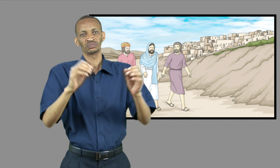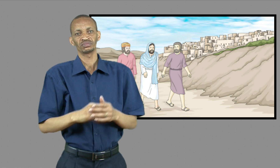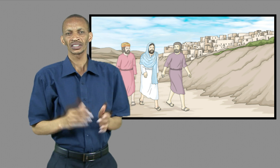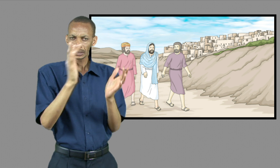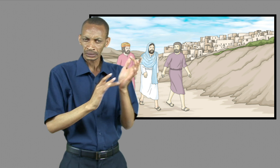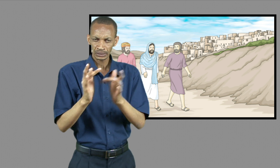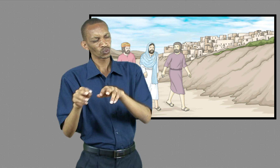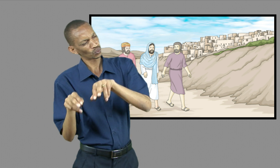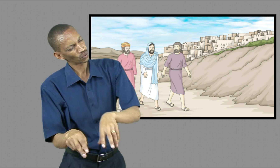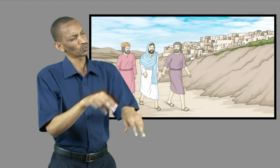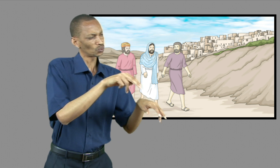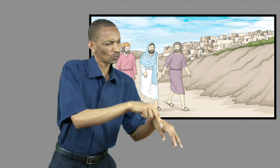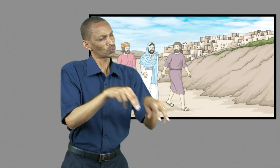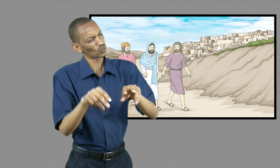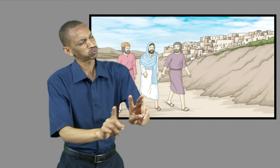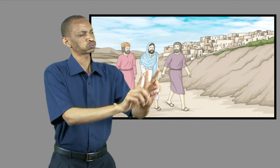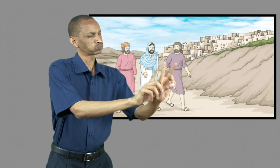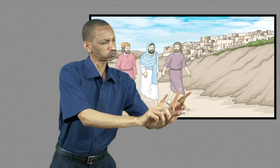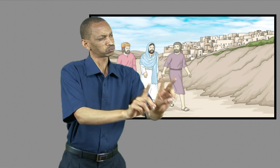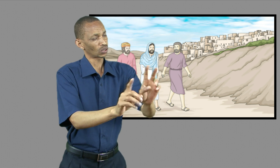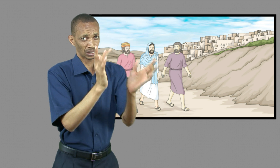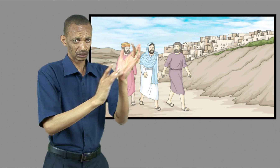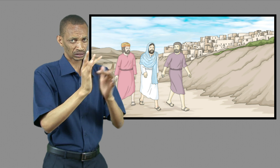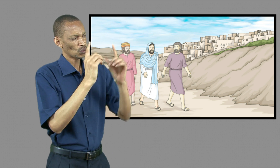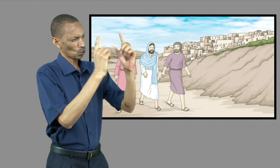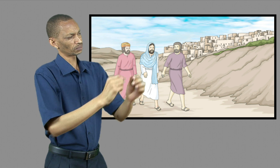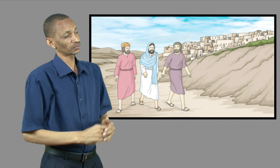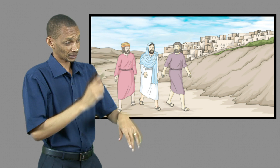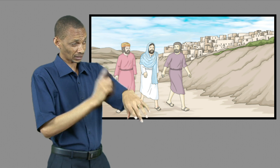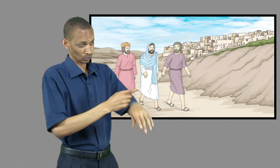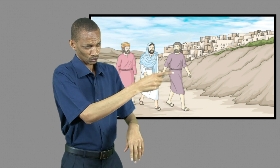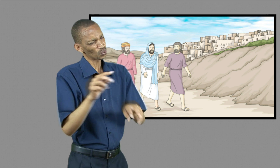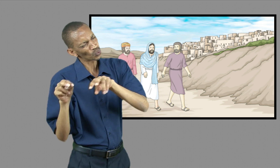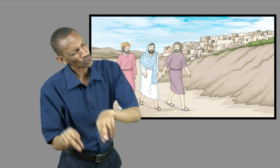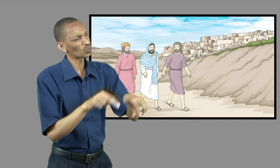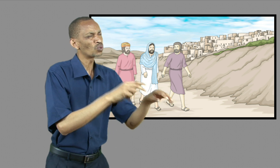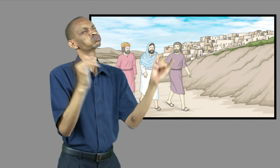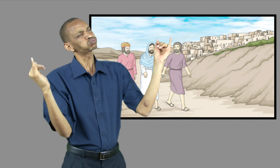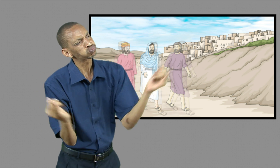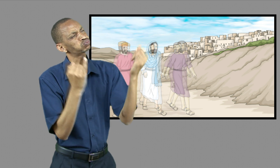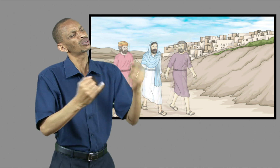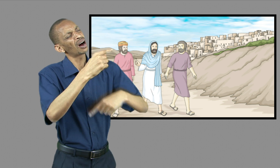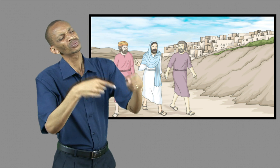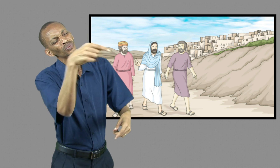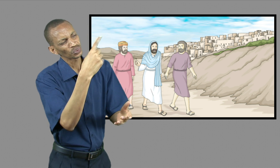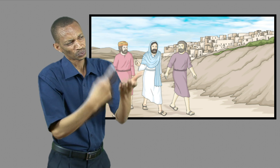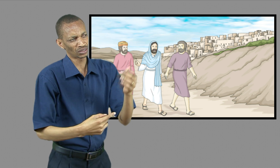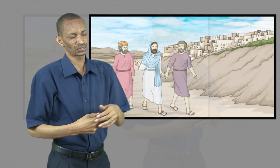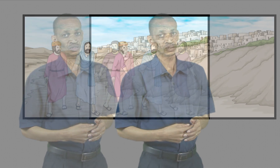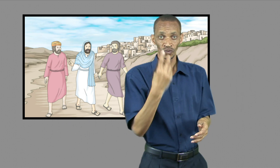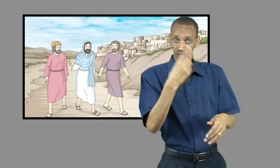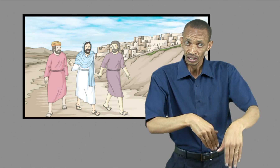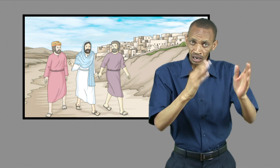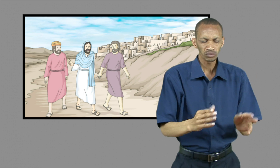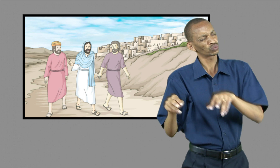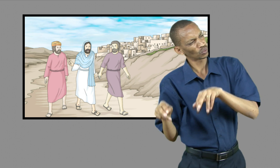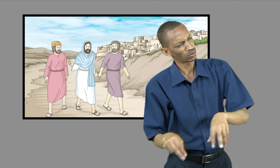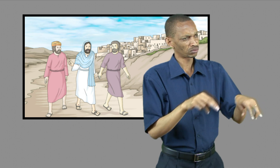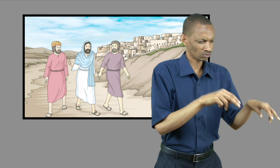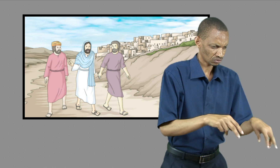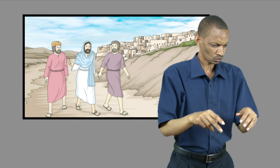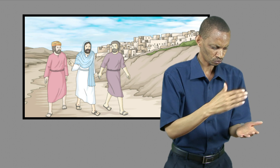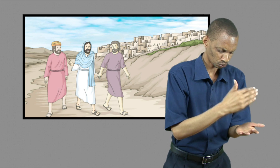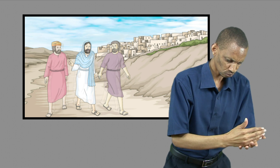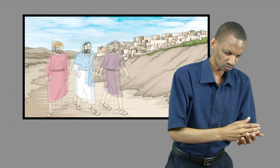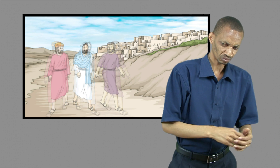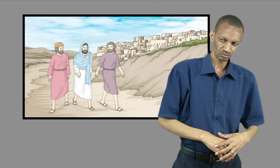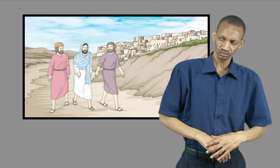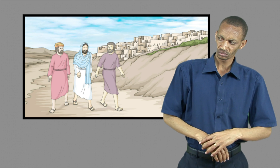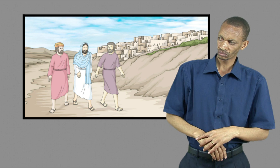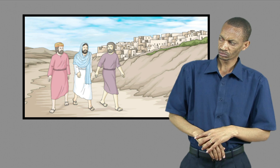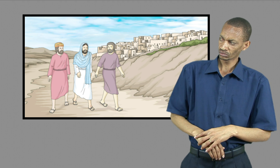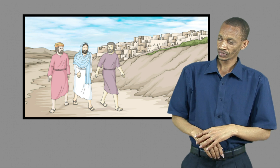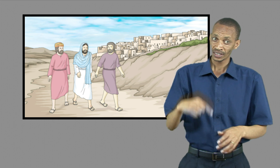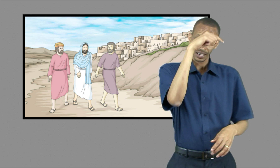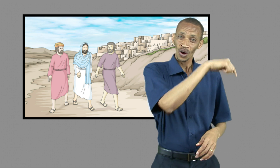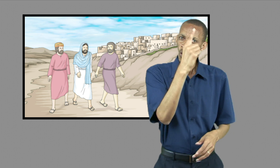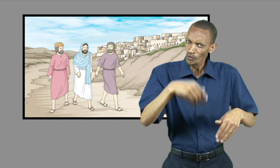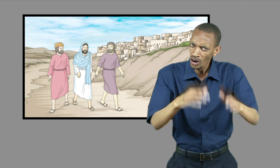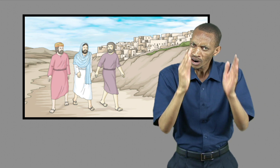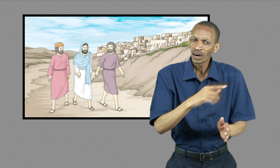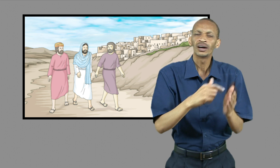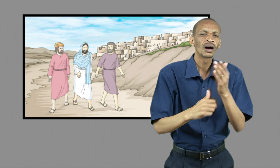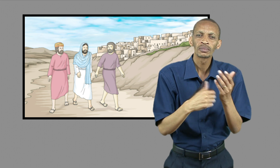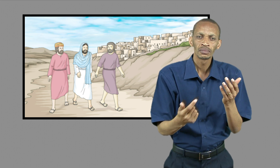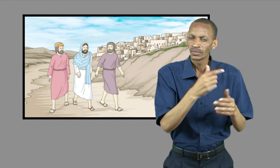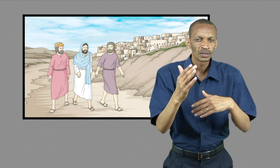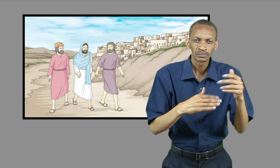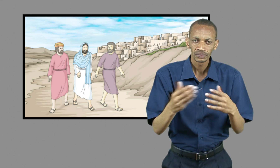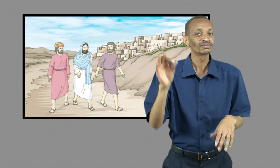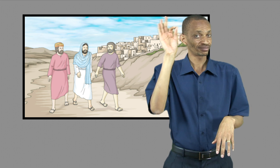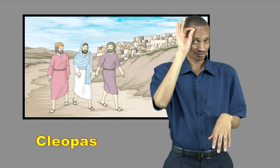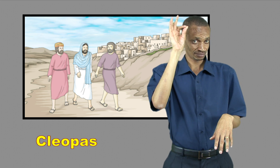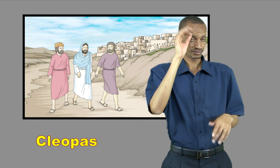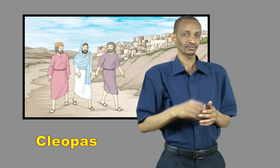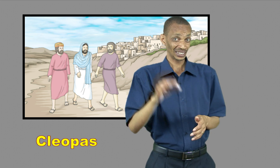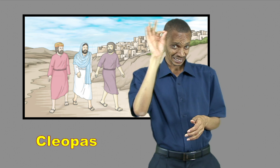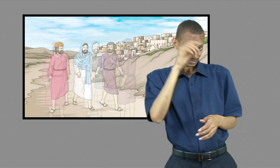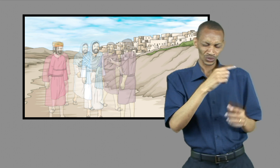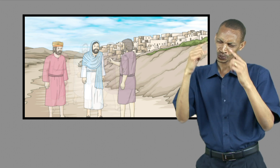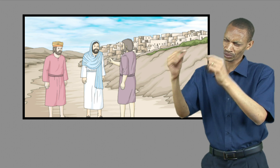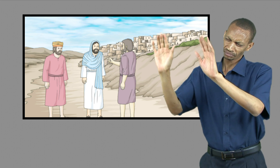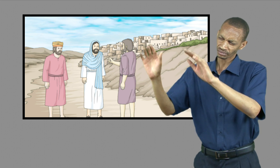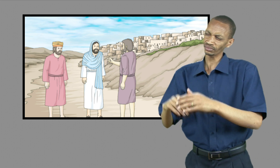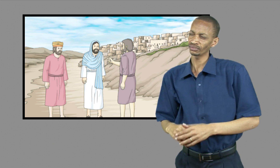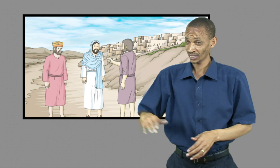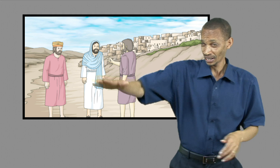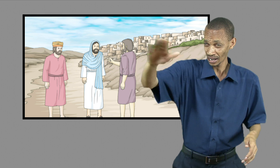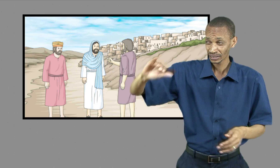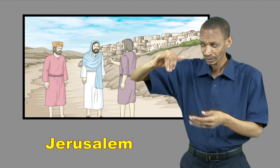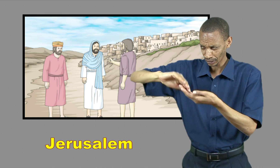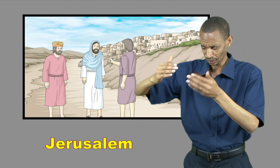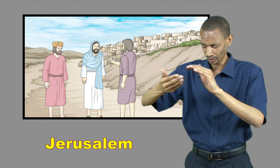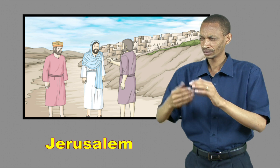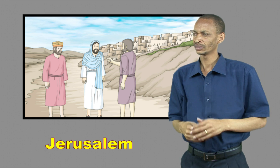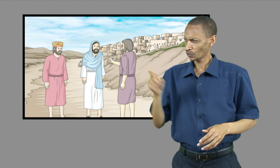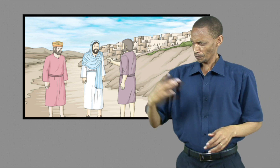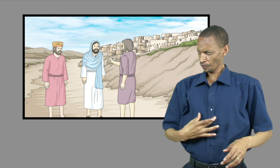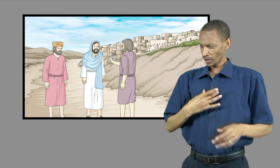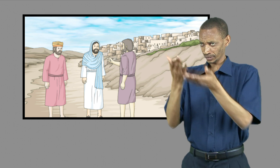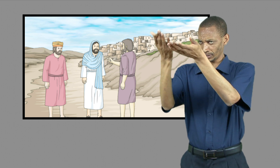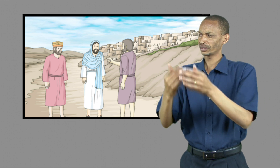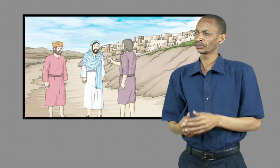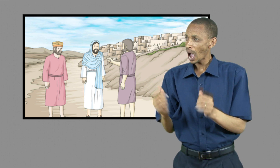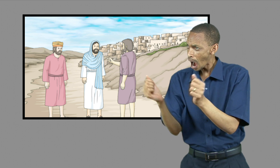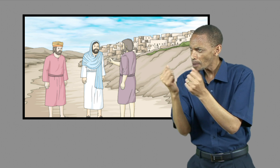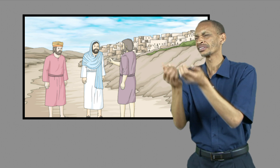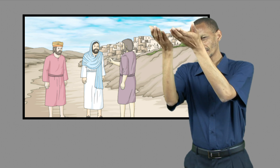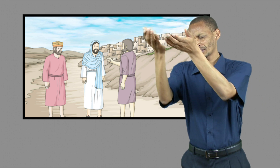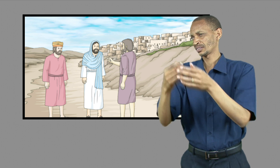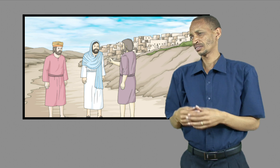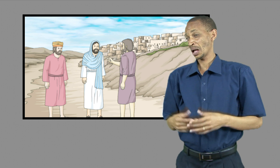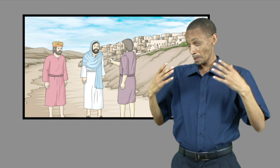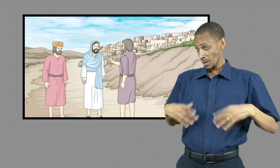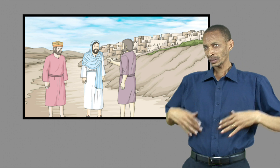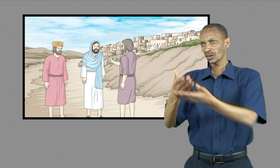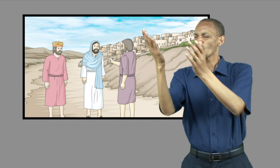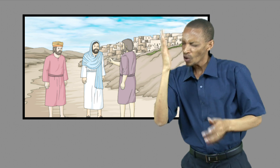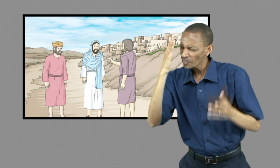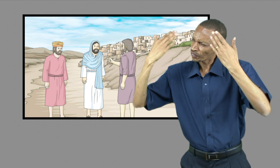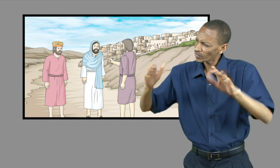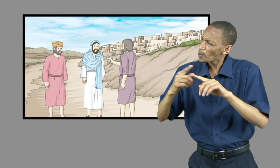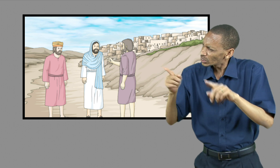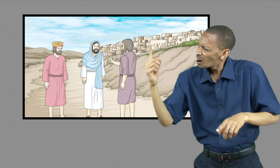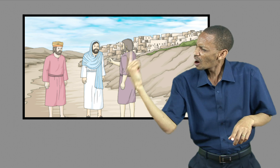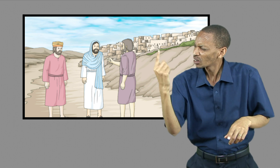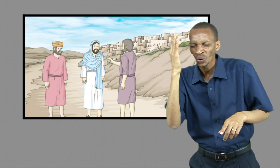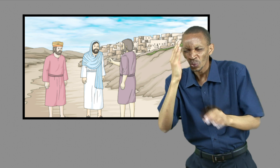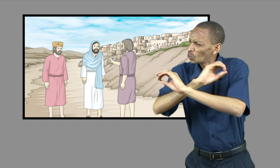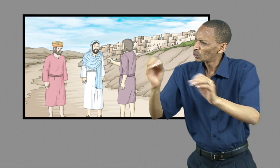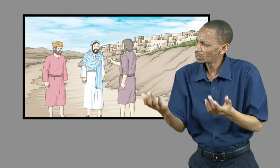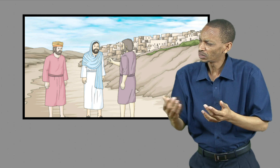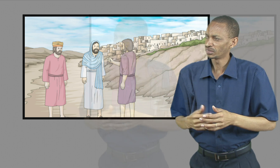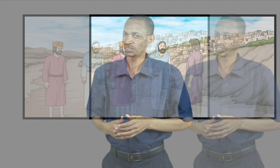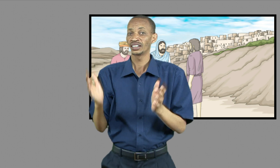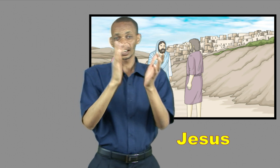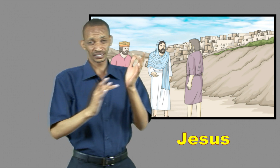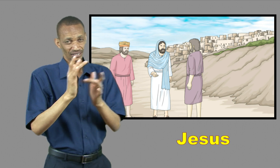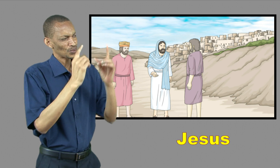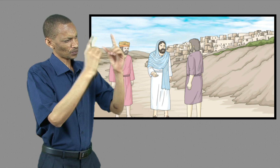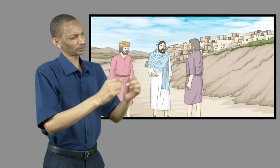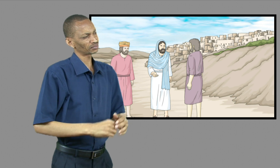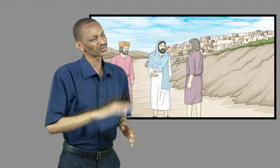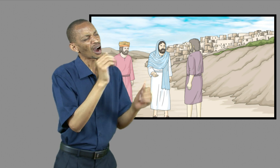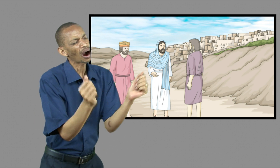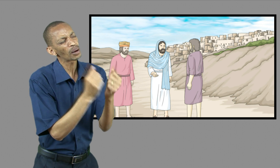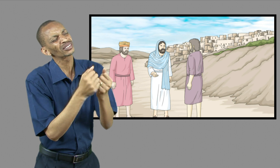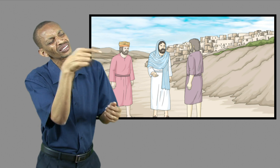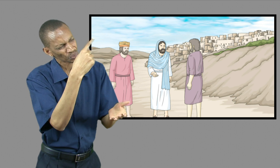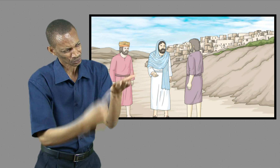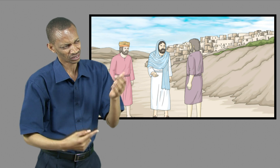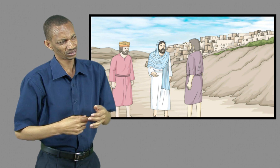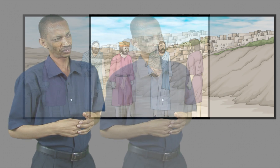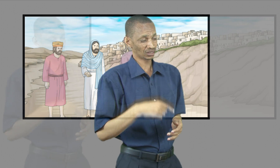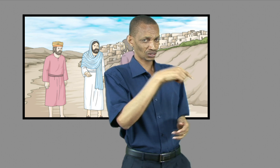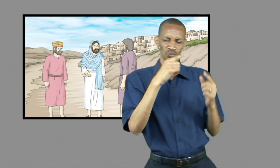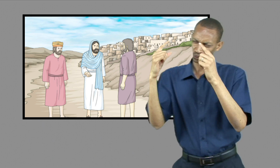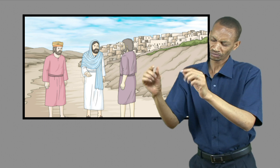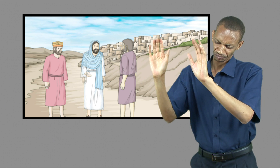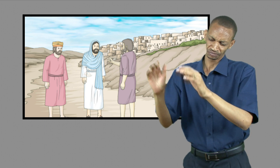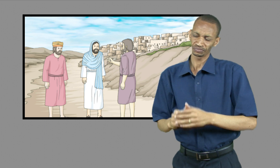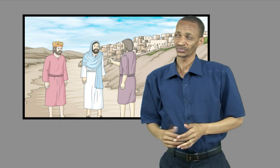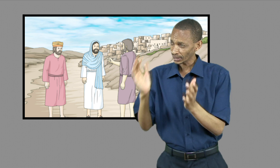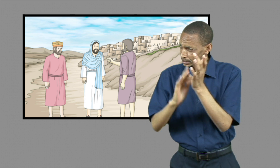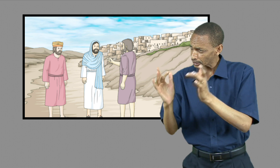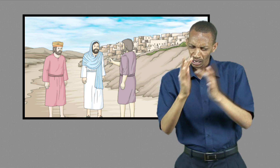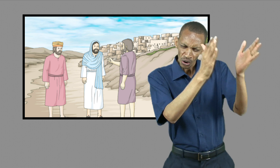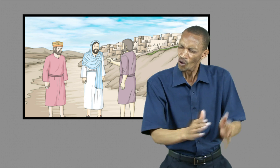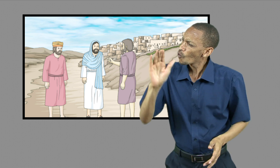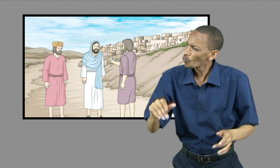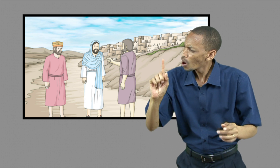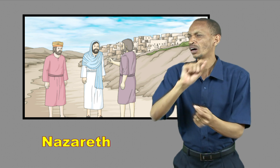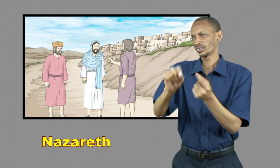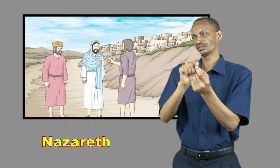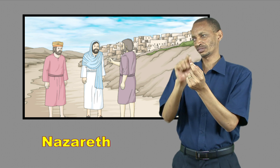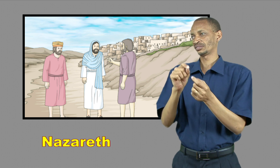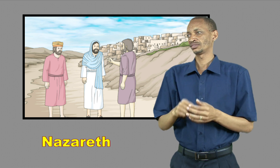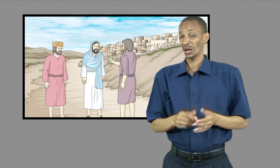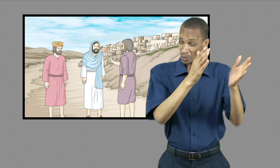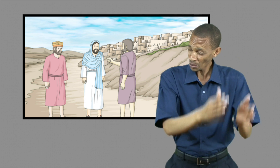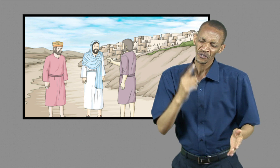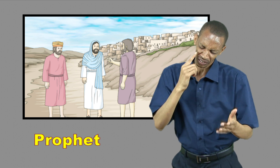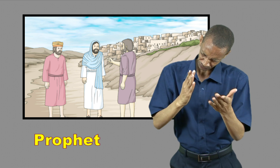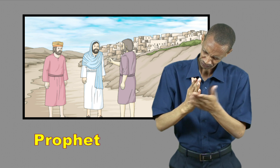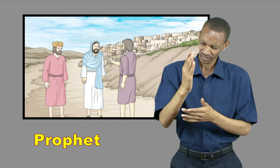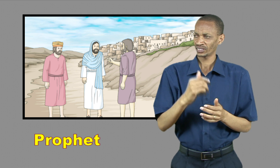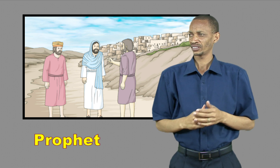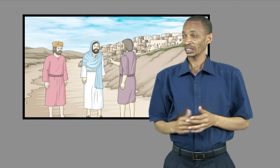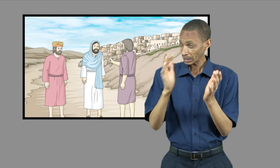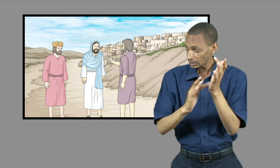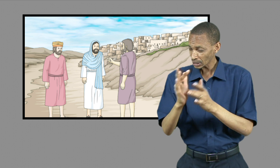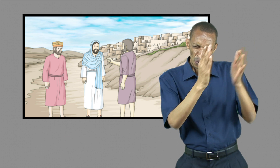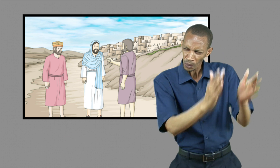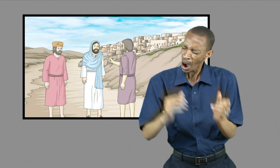They stood still, with sadness on their faces. One of them, named Cleopas, asked Him, “Are You the only visitor to Jerusalem who does not know the things that have happened there in recent days?” “What things?” He asked.